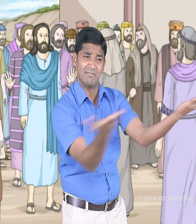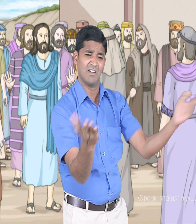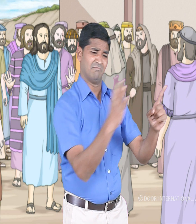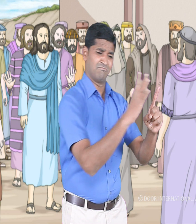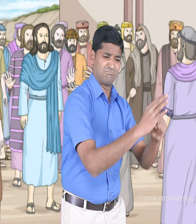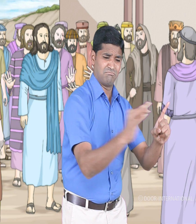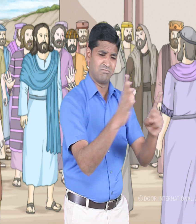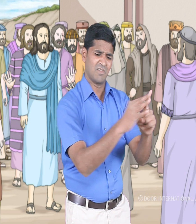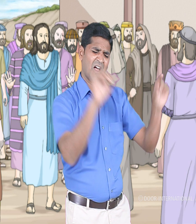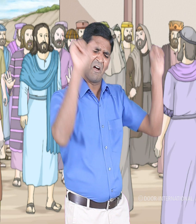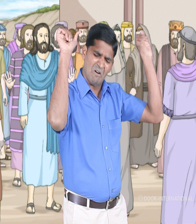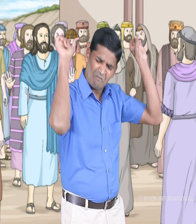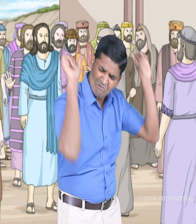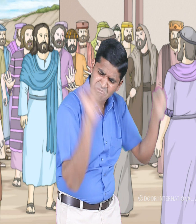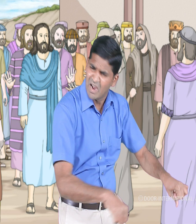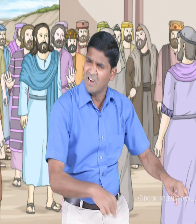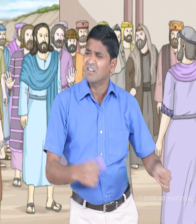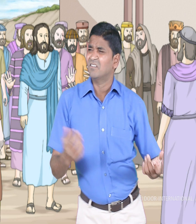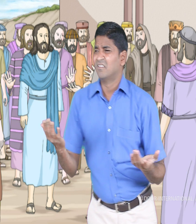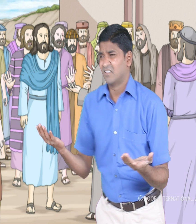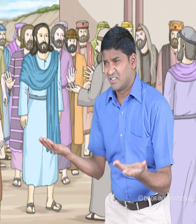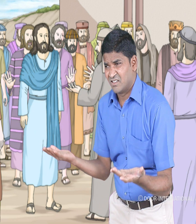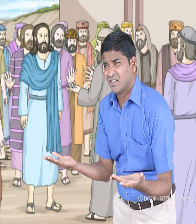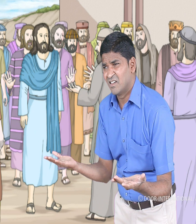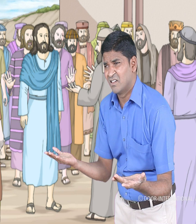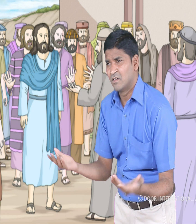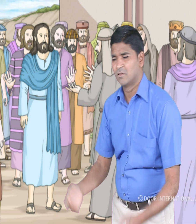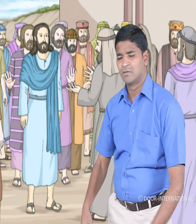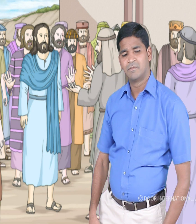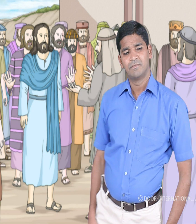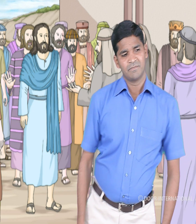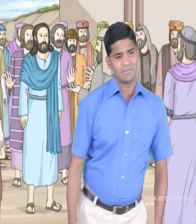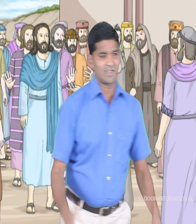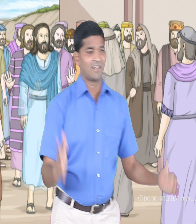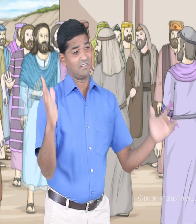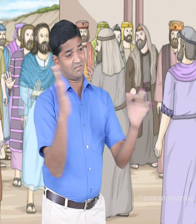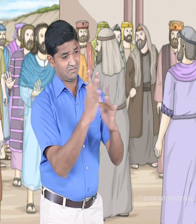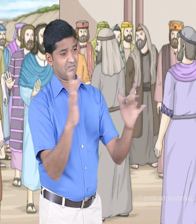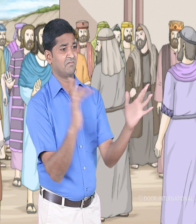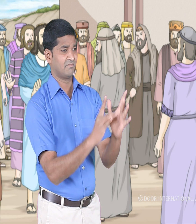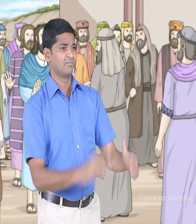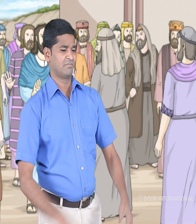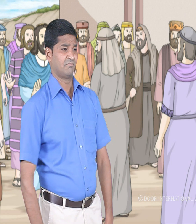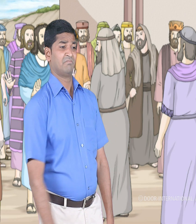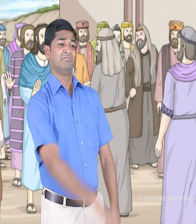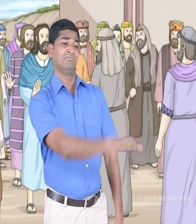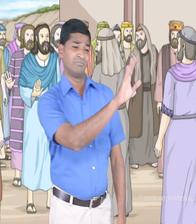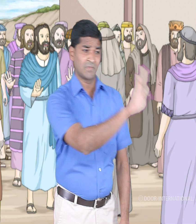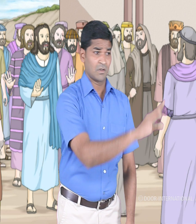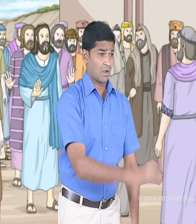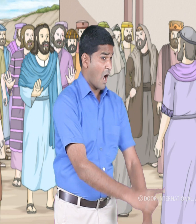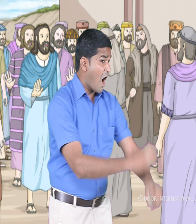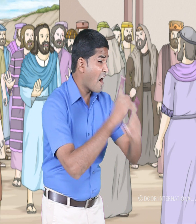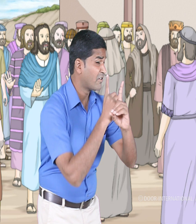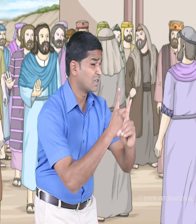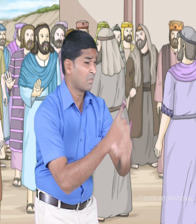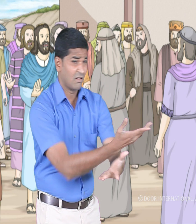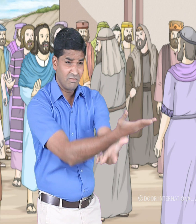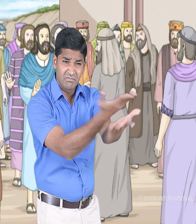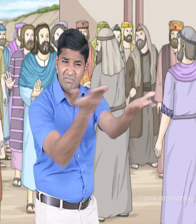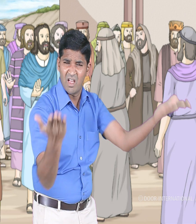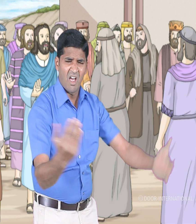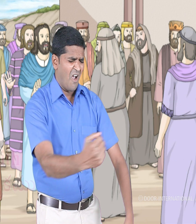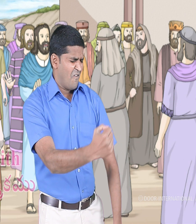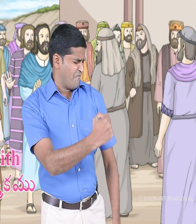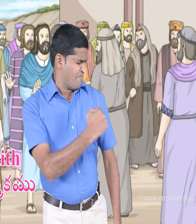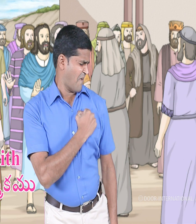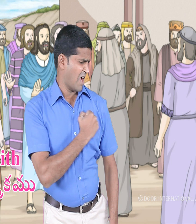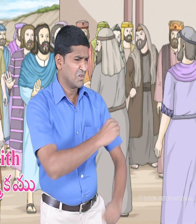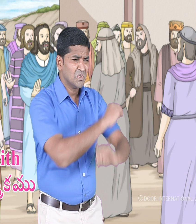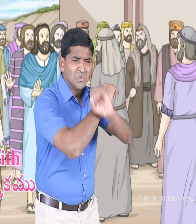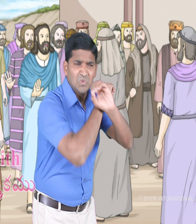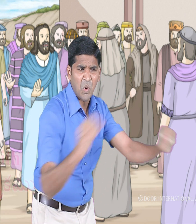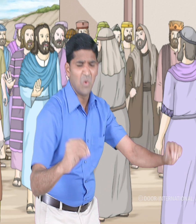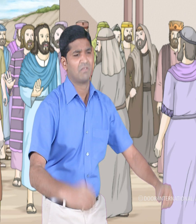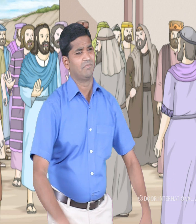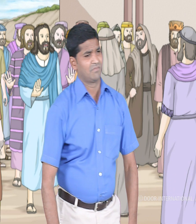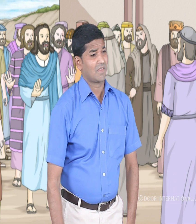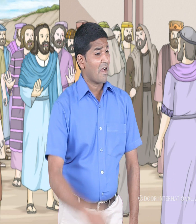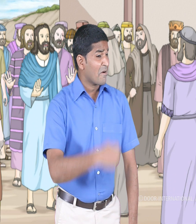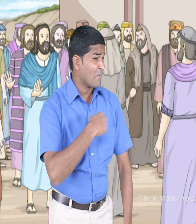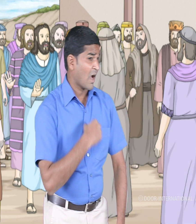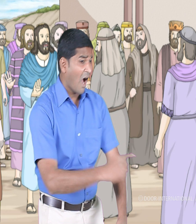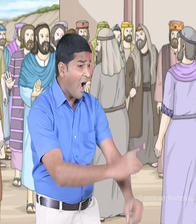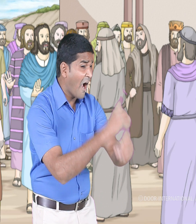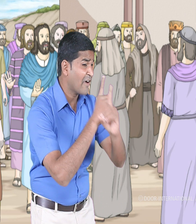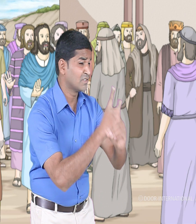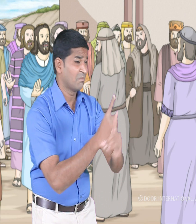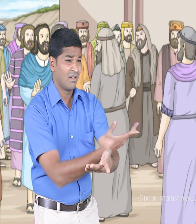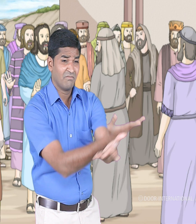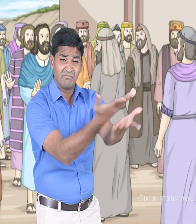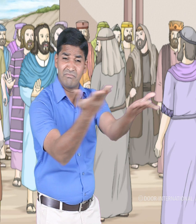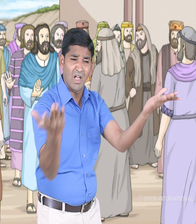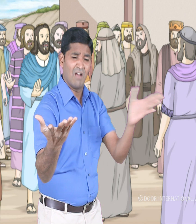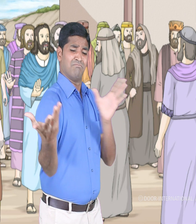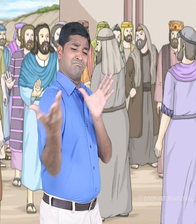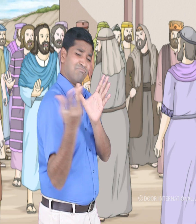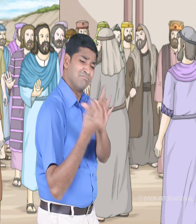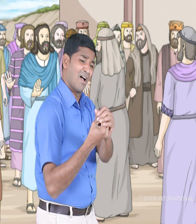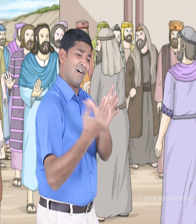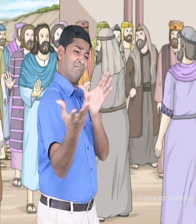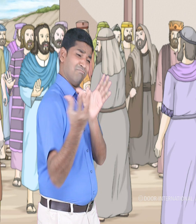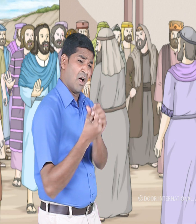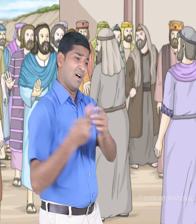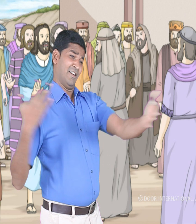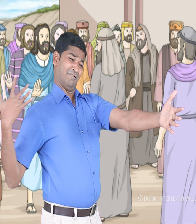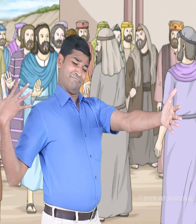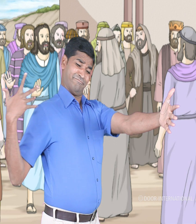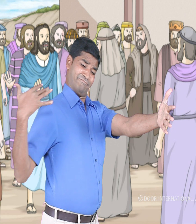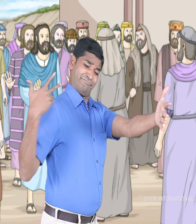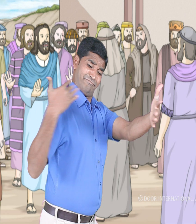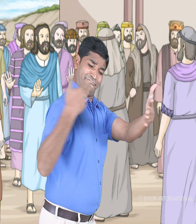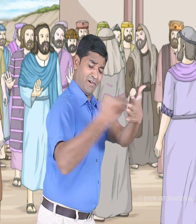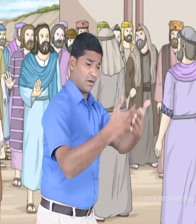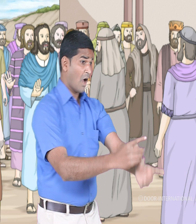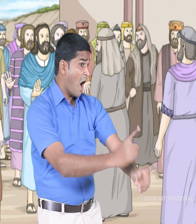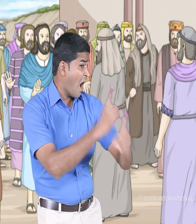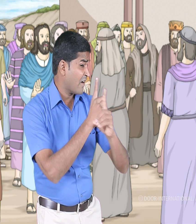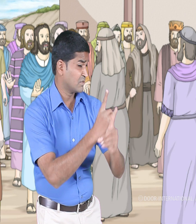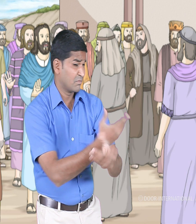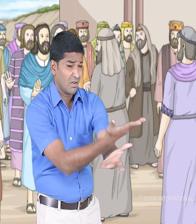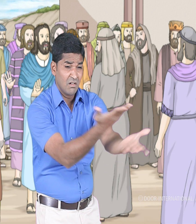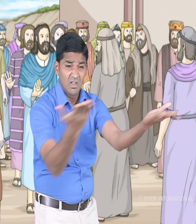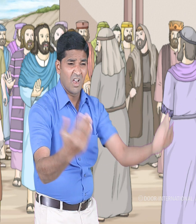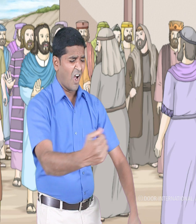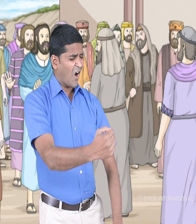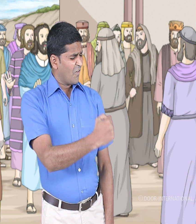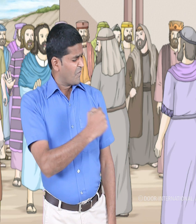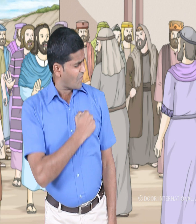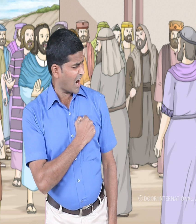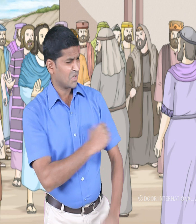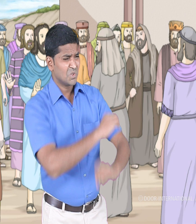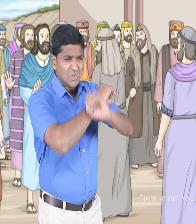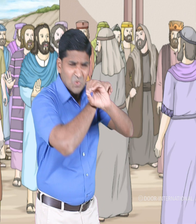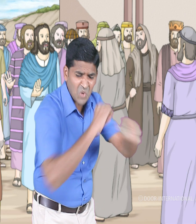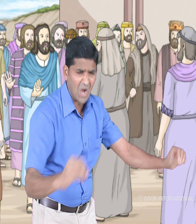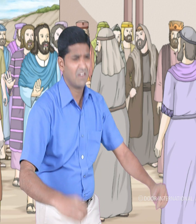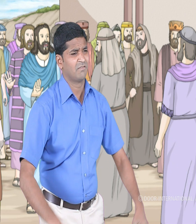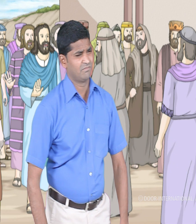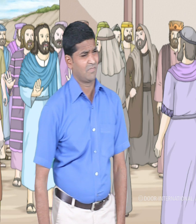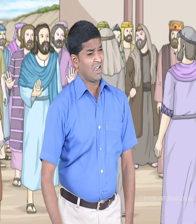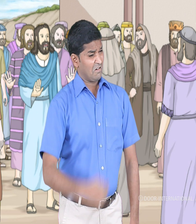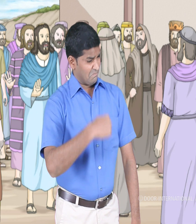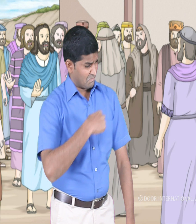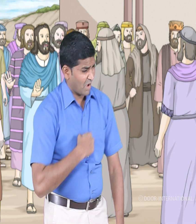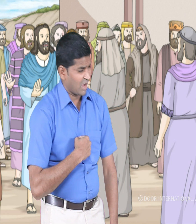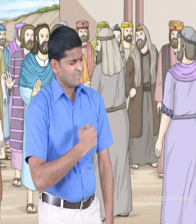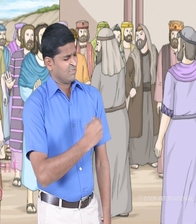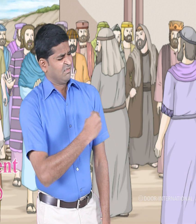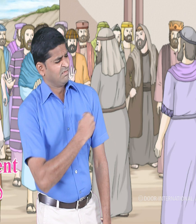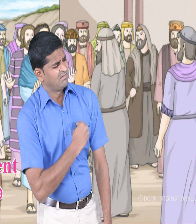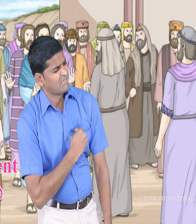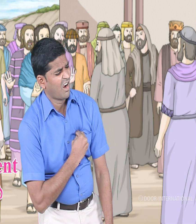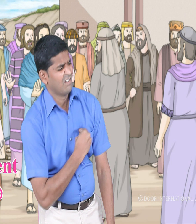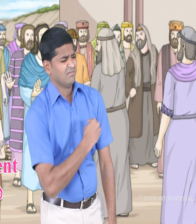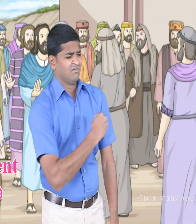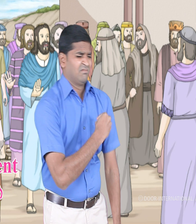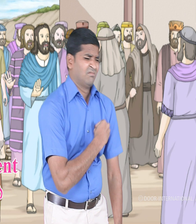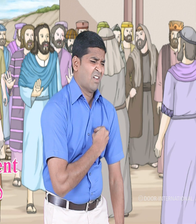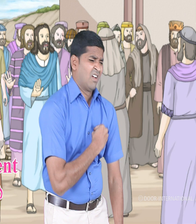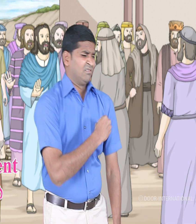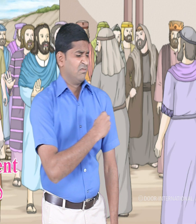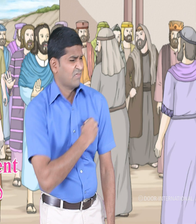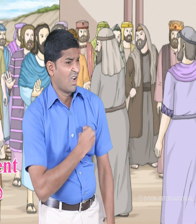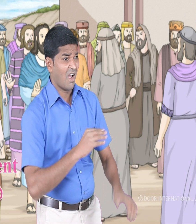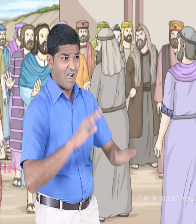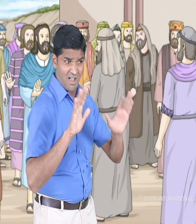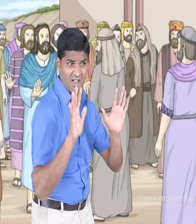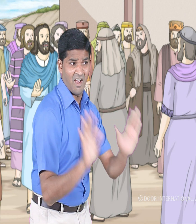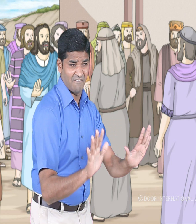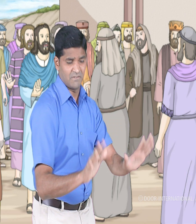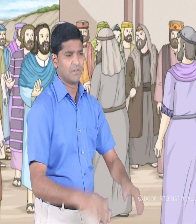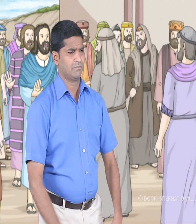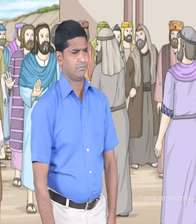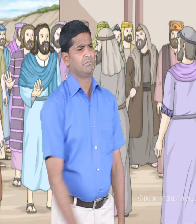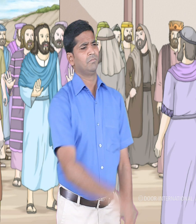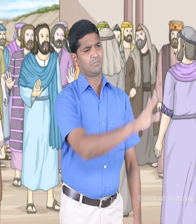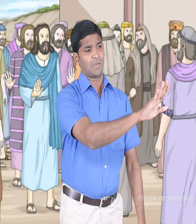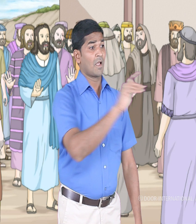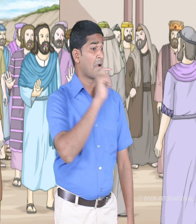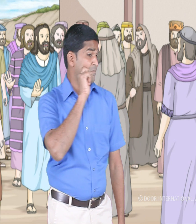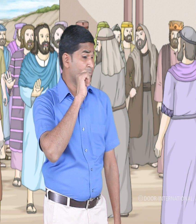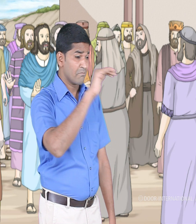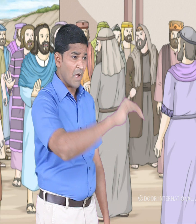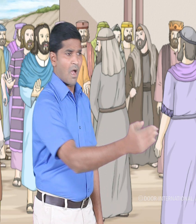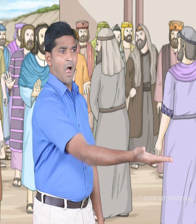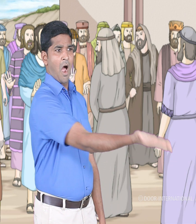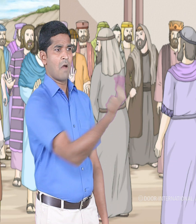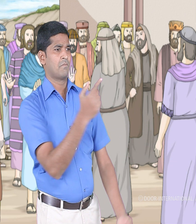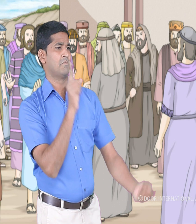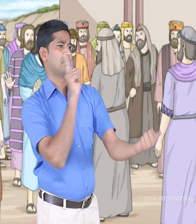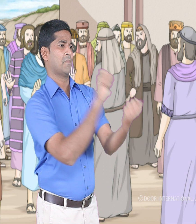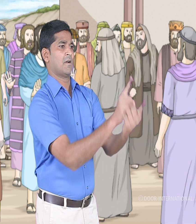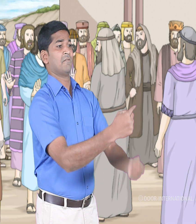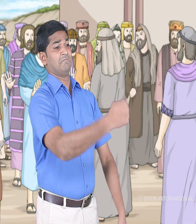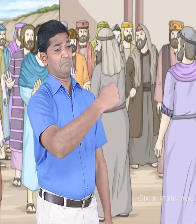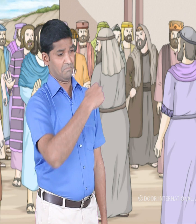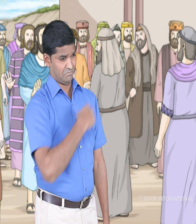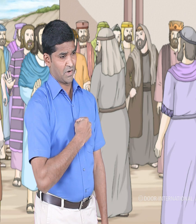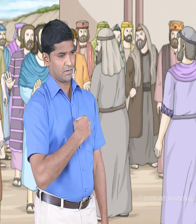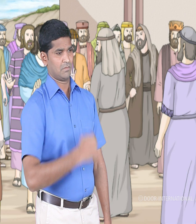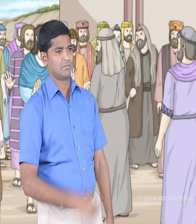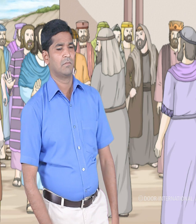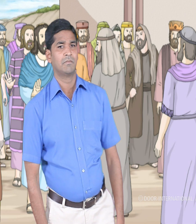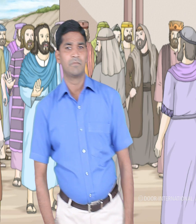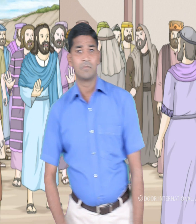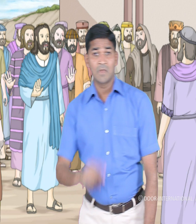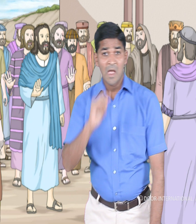I asked Your disciples to drive it out, but they were unable.” “O unbelieving generation!” Jesus replied. “How long must I remain with you?